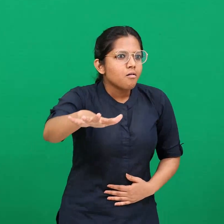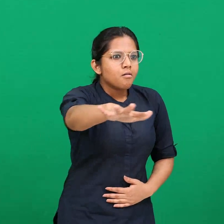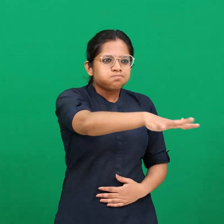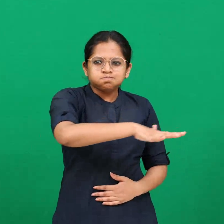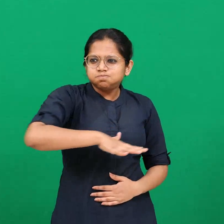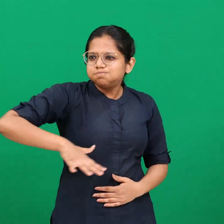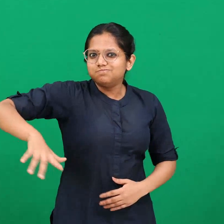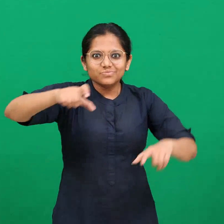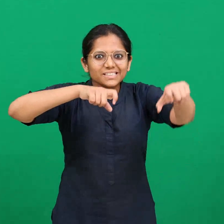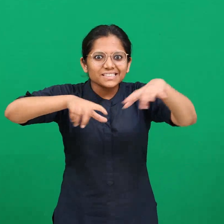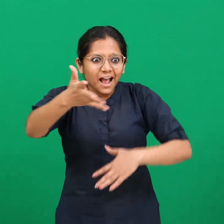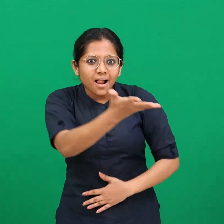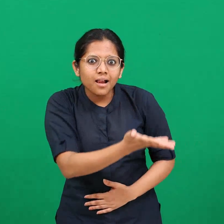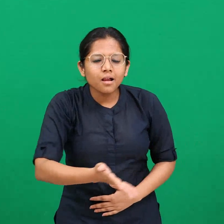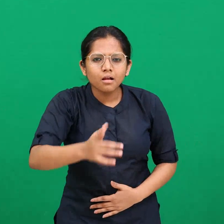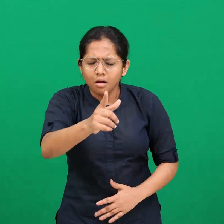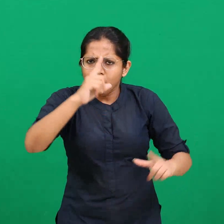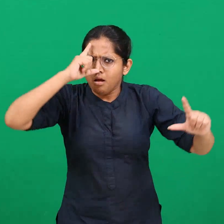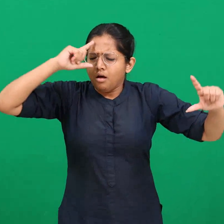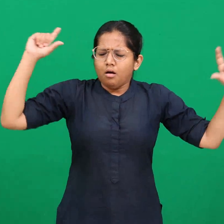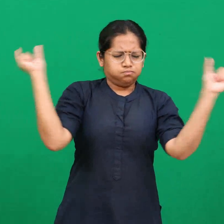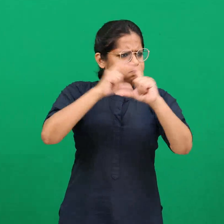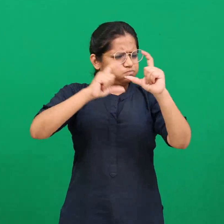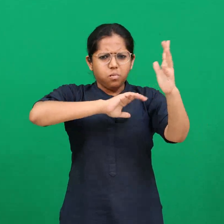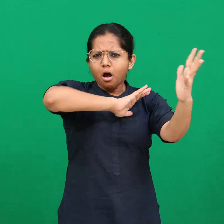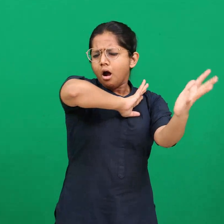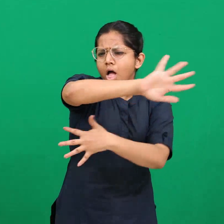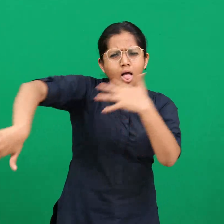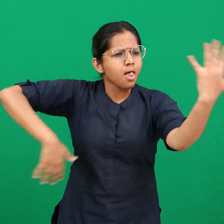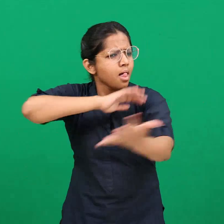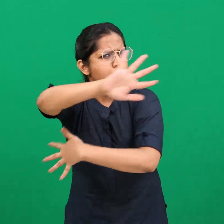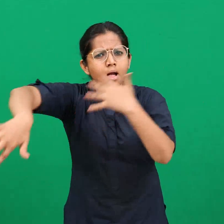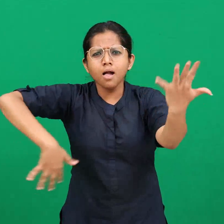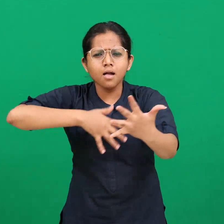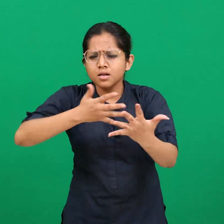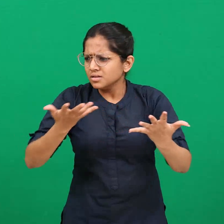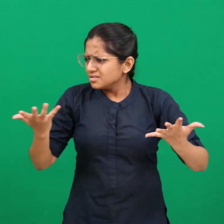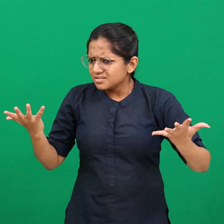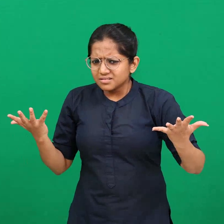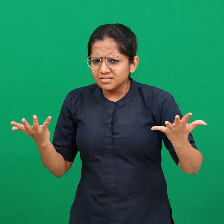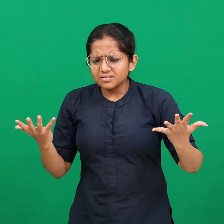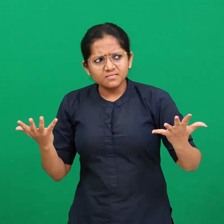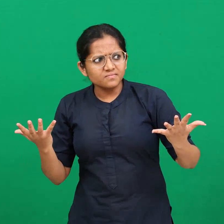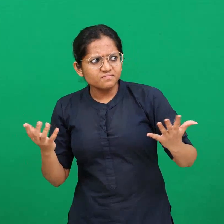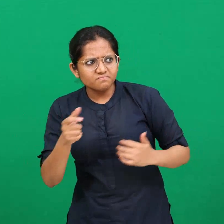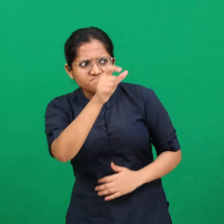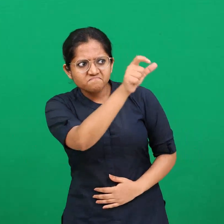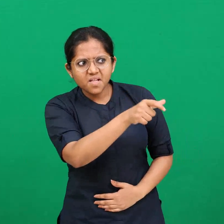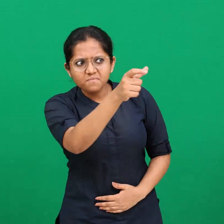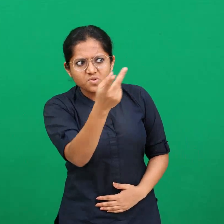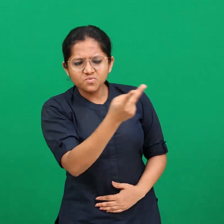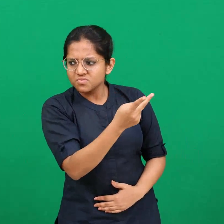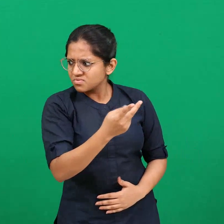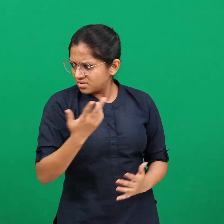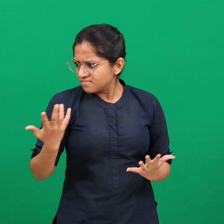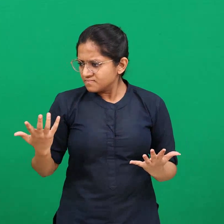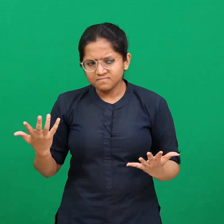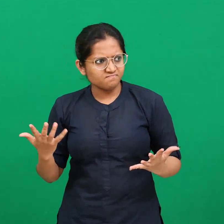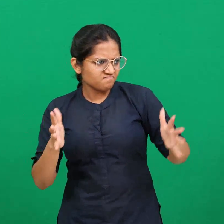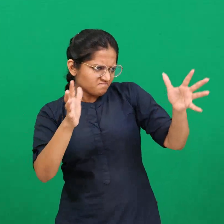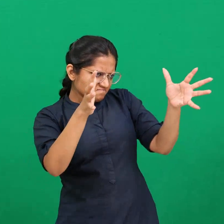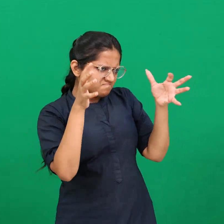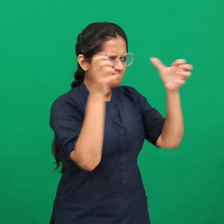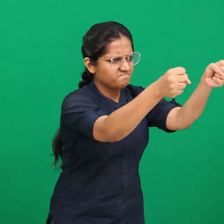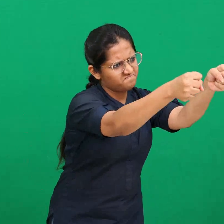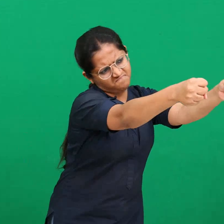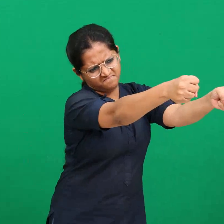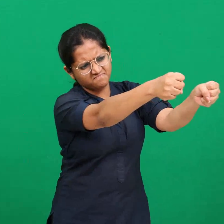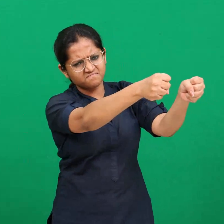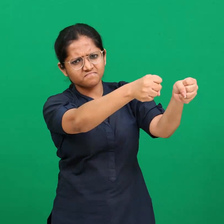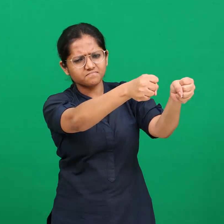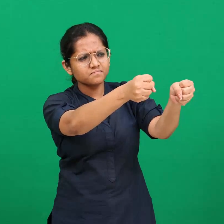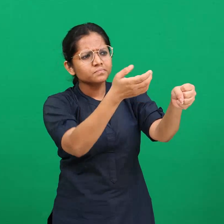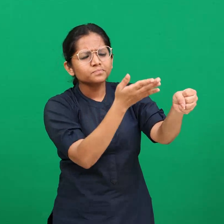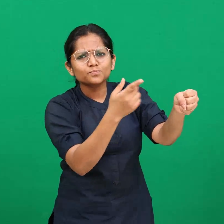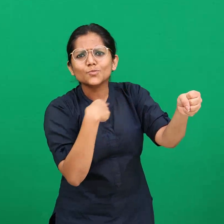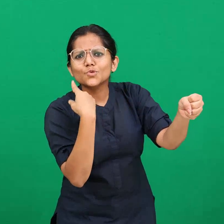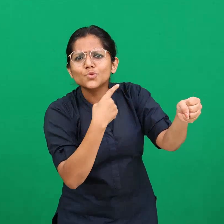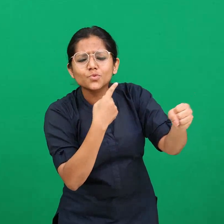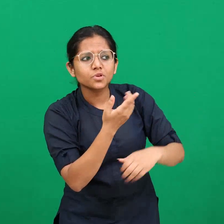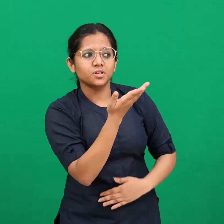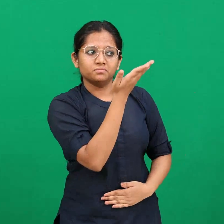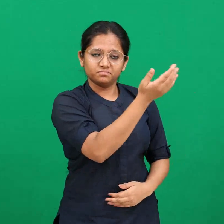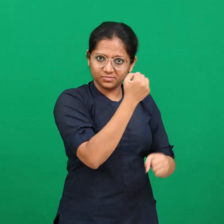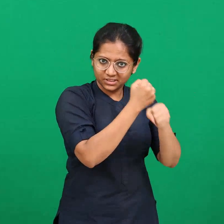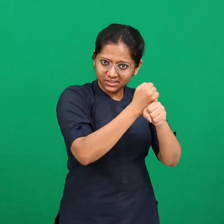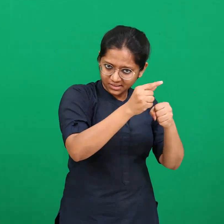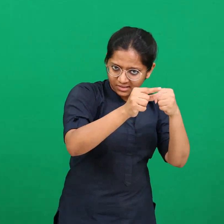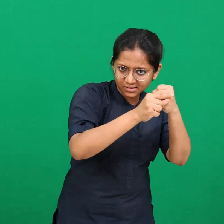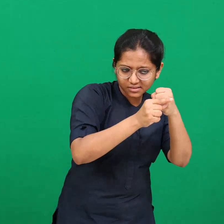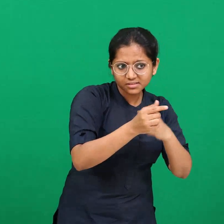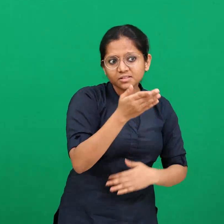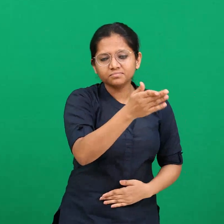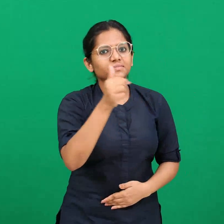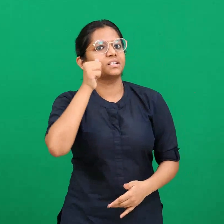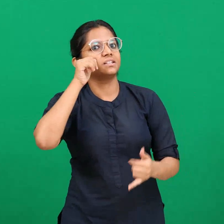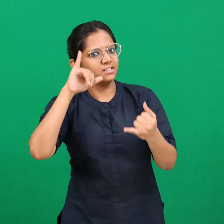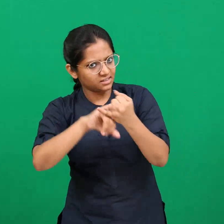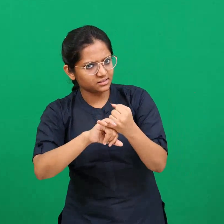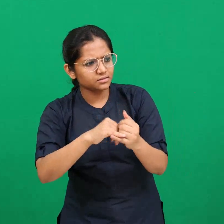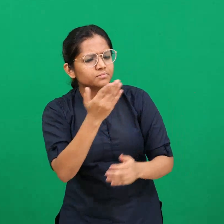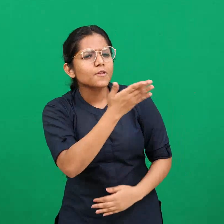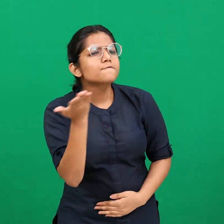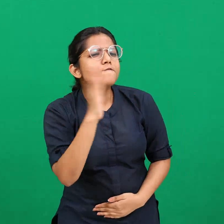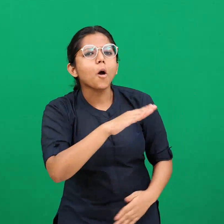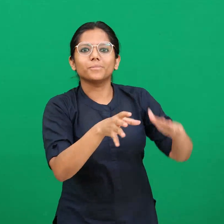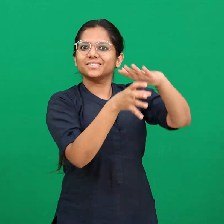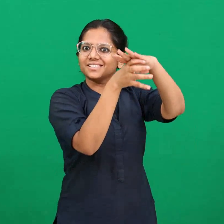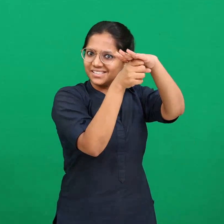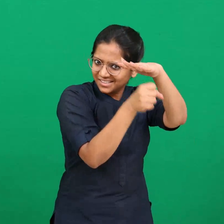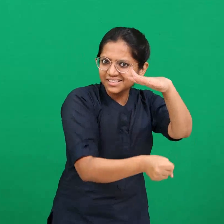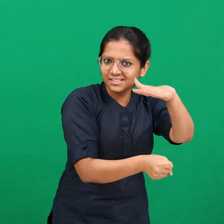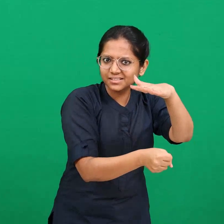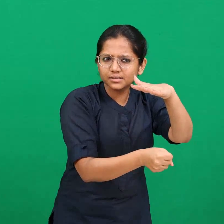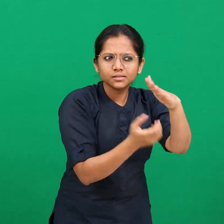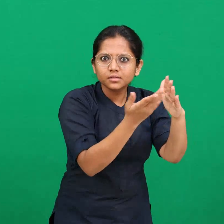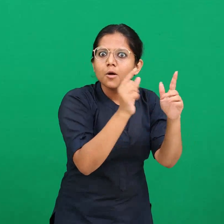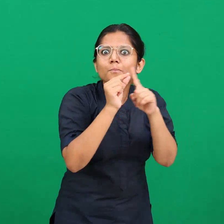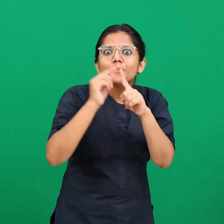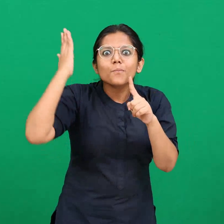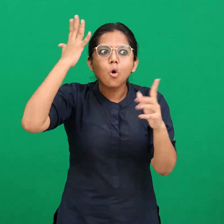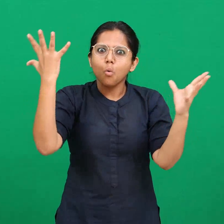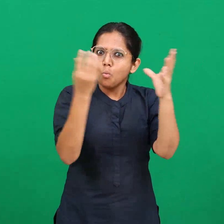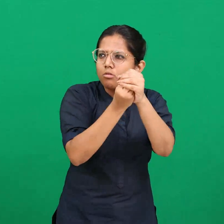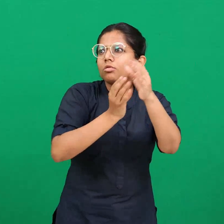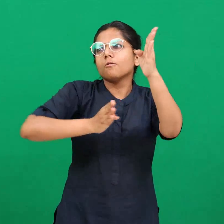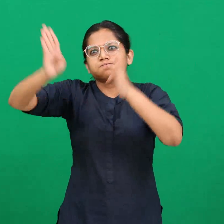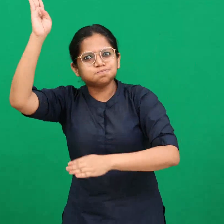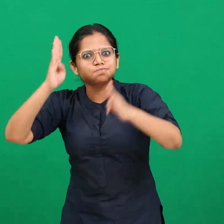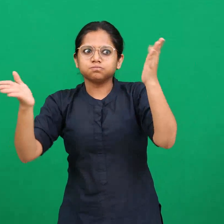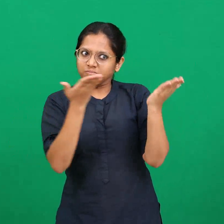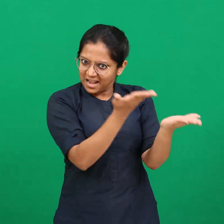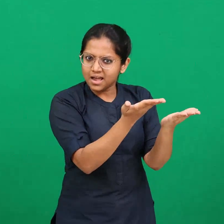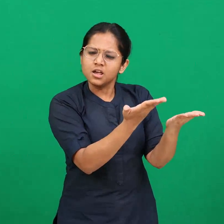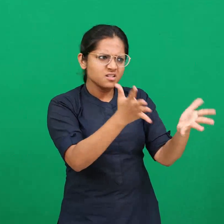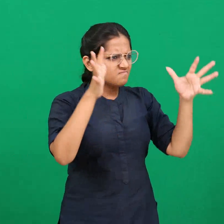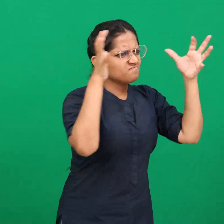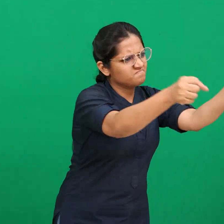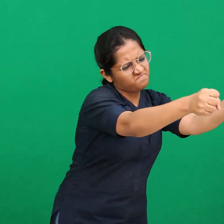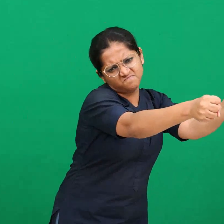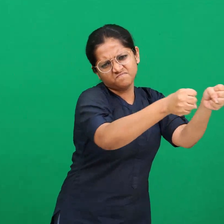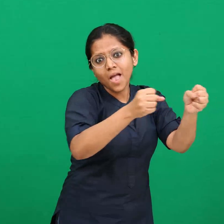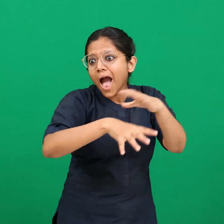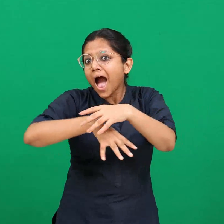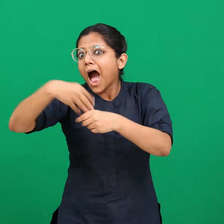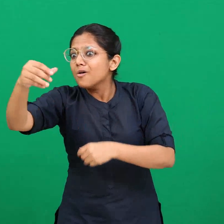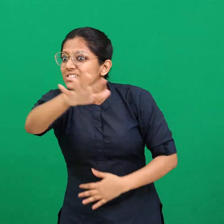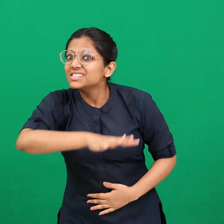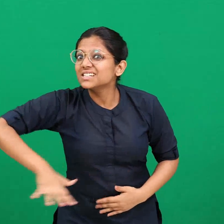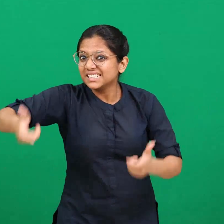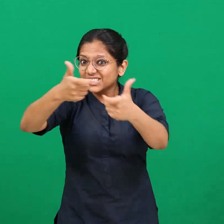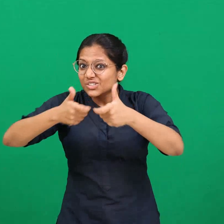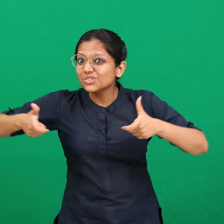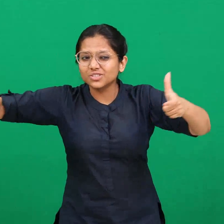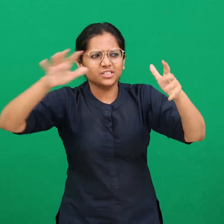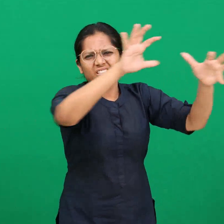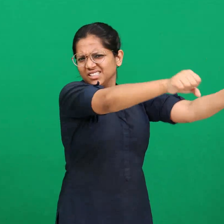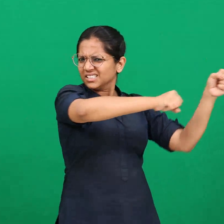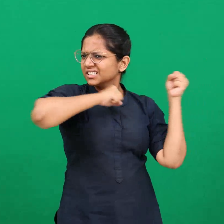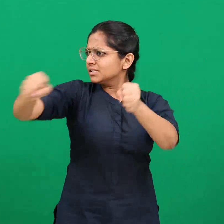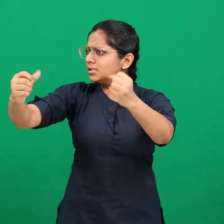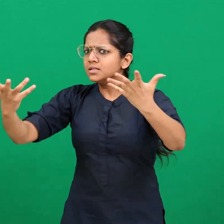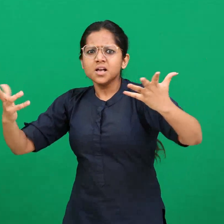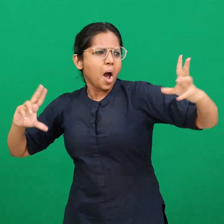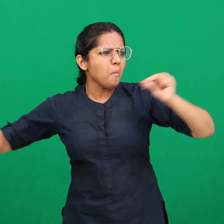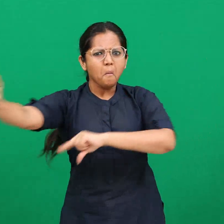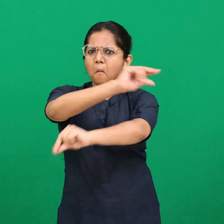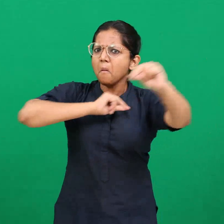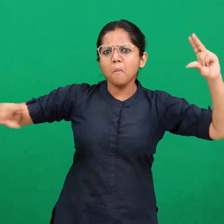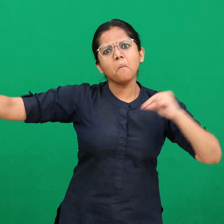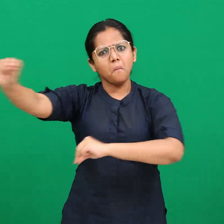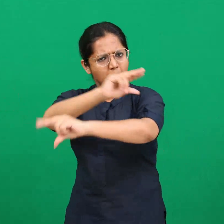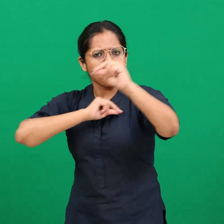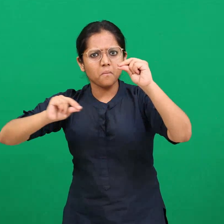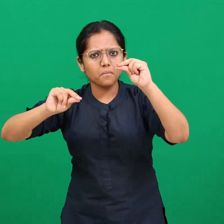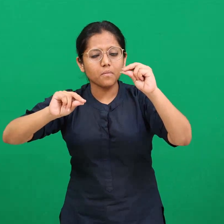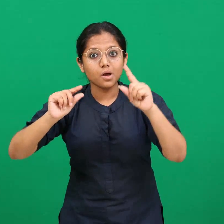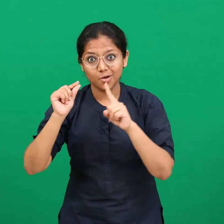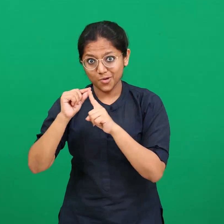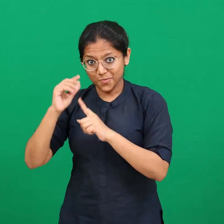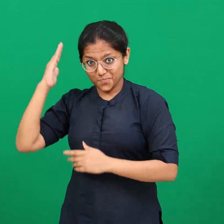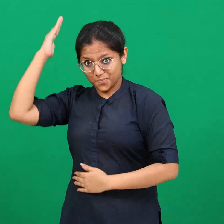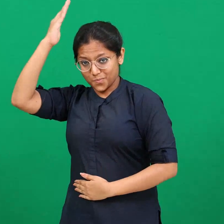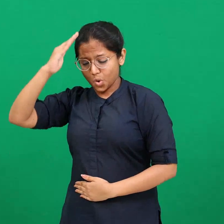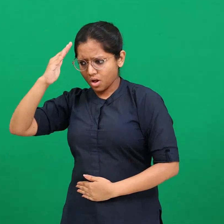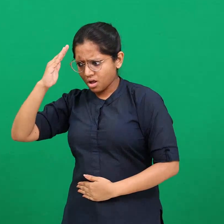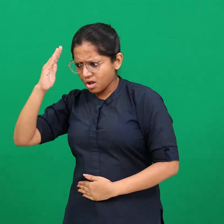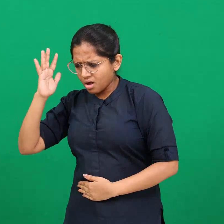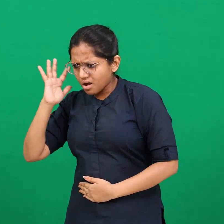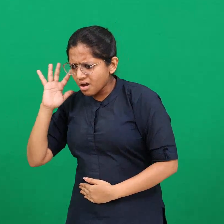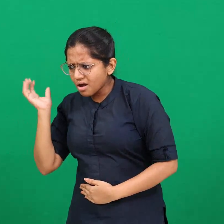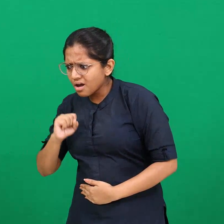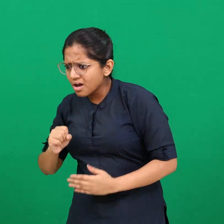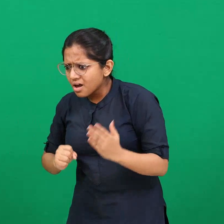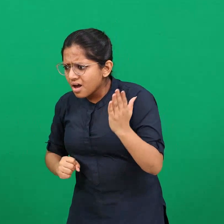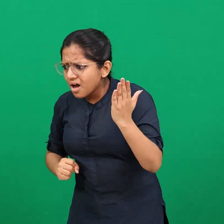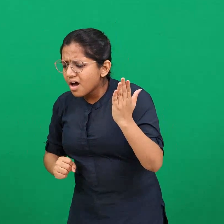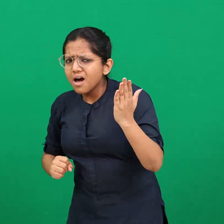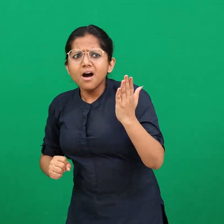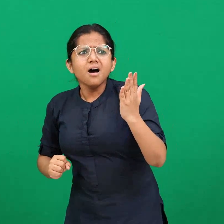They rushed together into the theatre, dragging with them Gaius and Aristarchus, Paul's traveling companions from Macedonia.